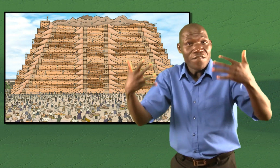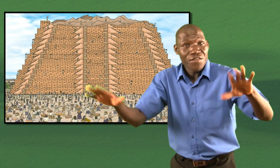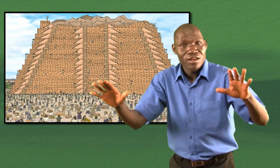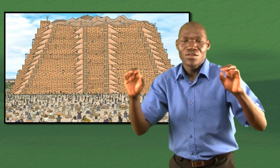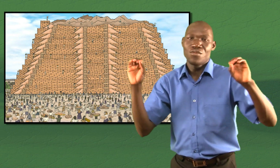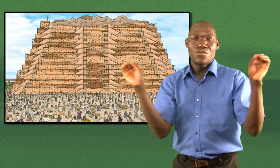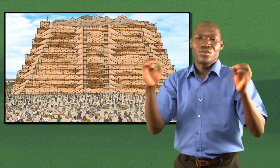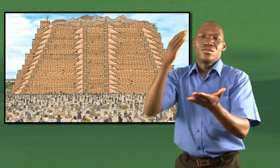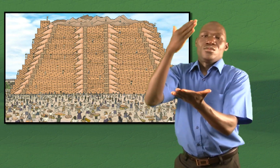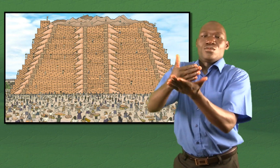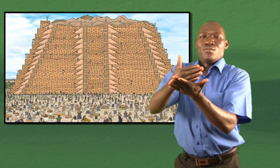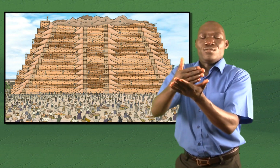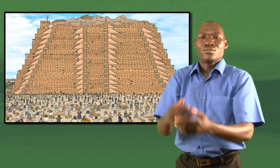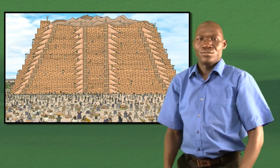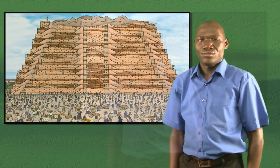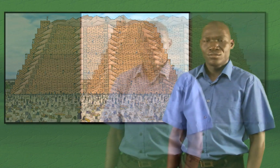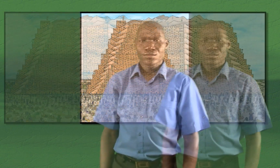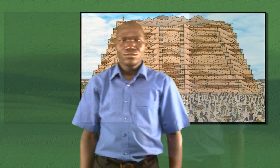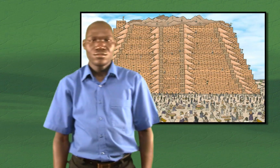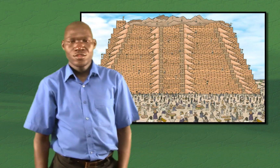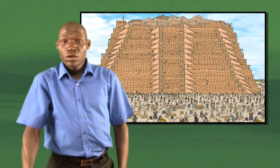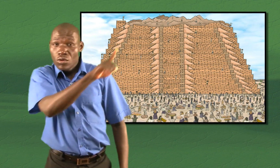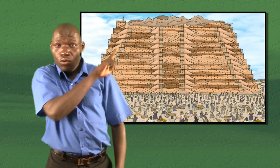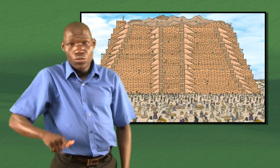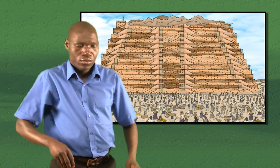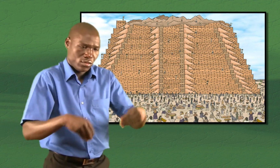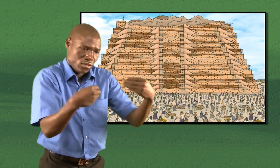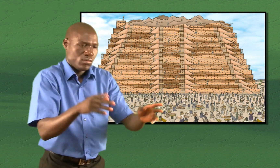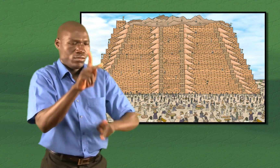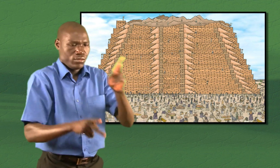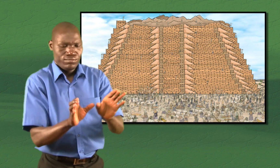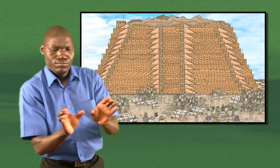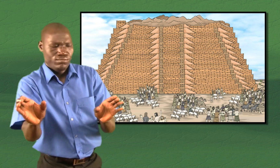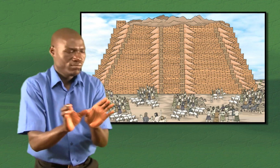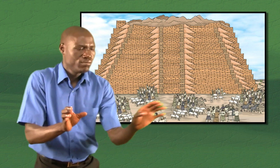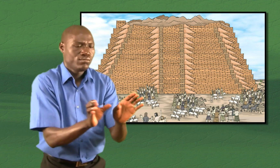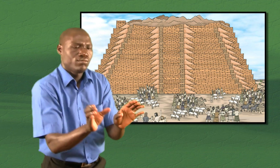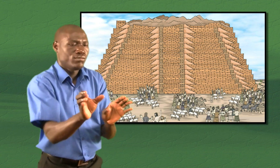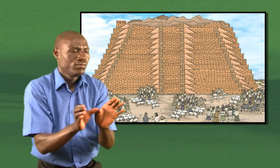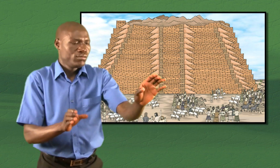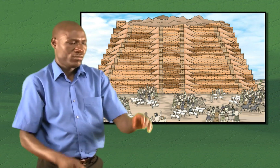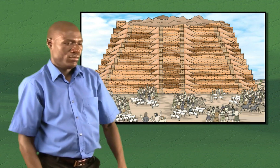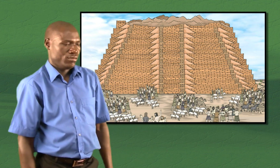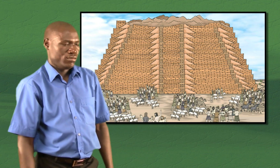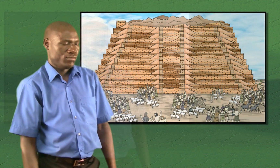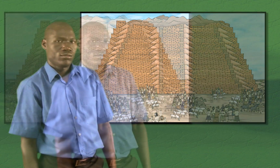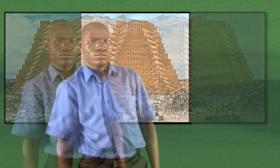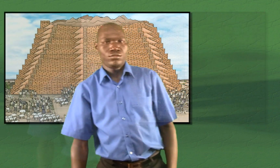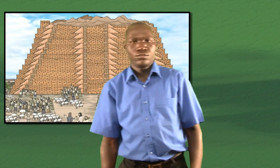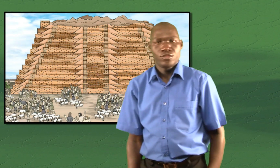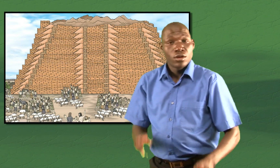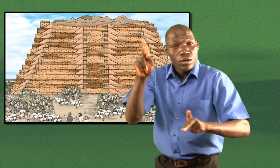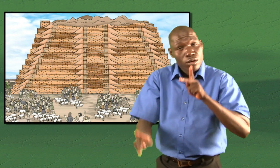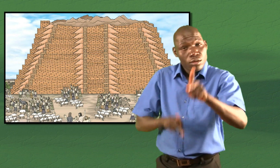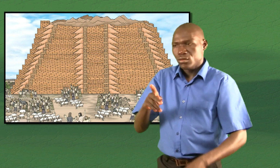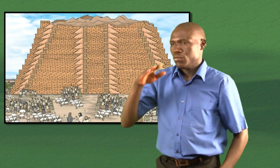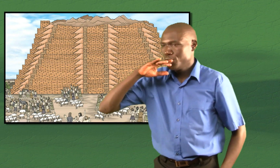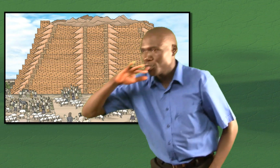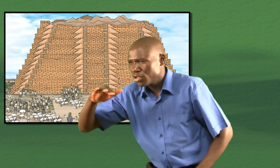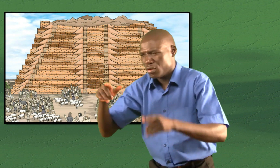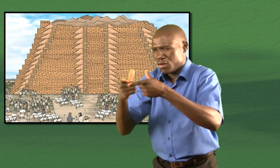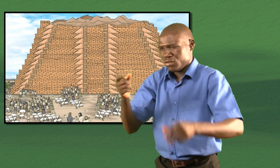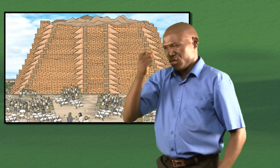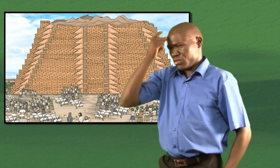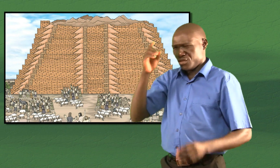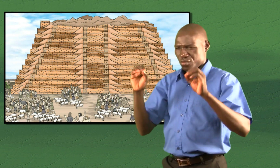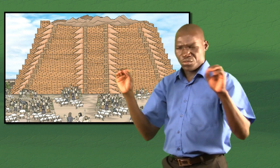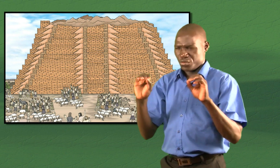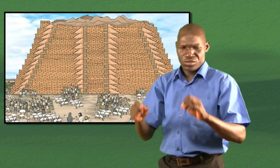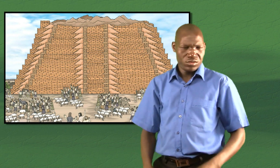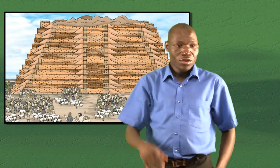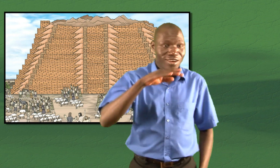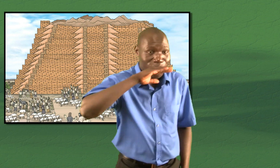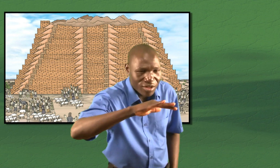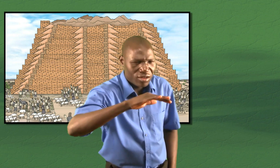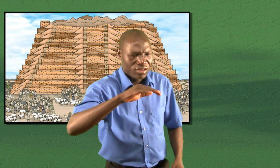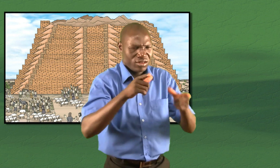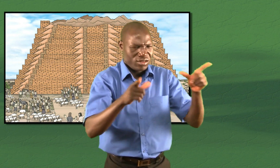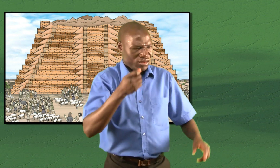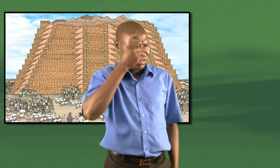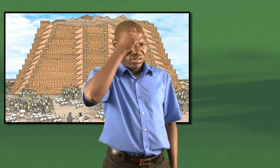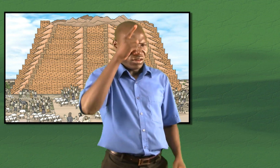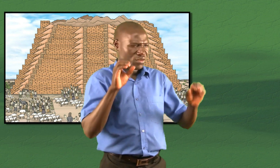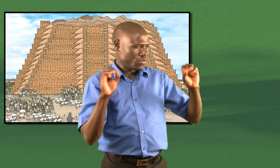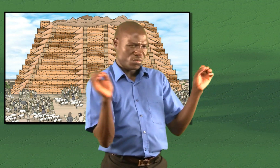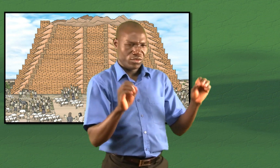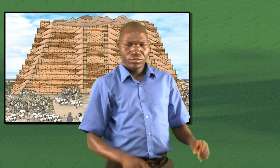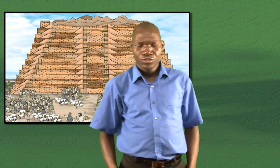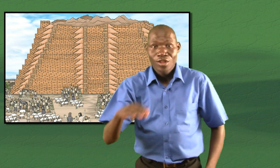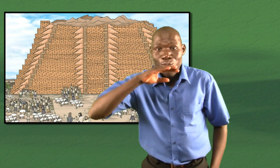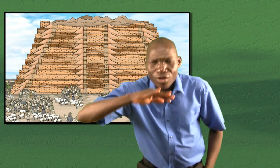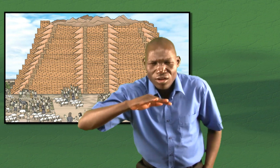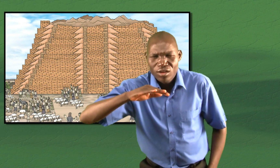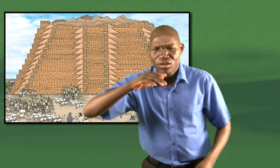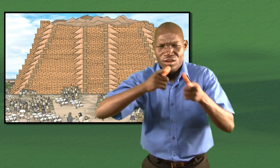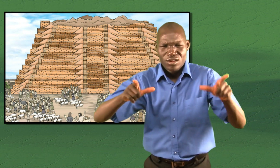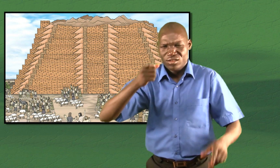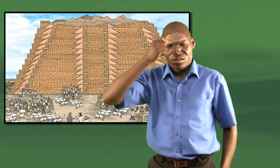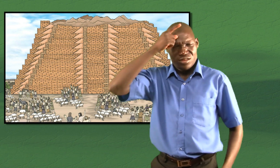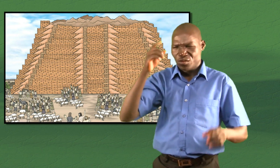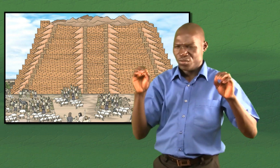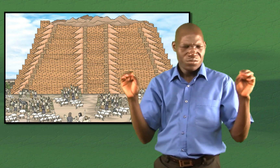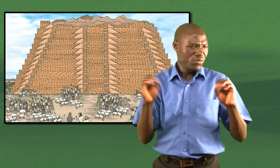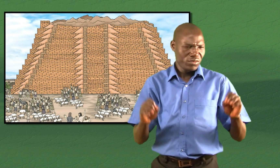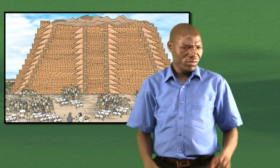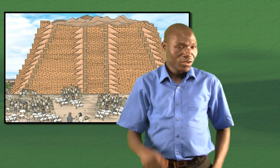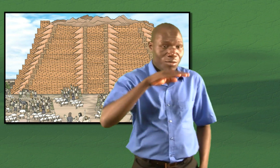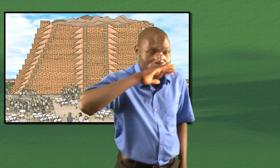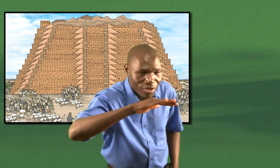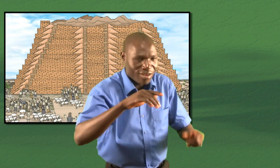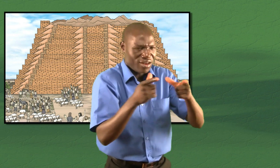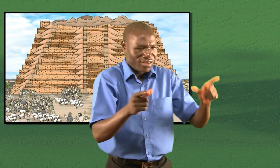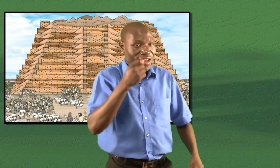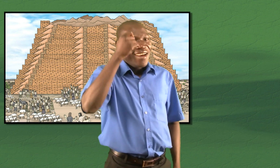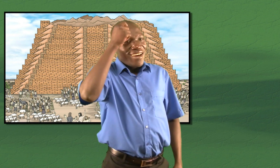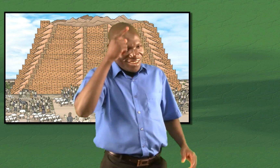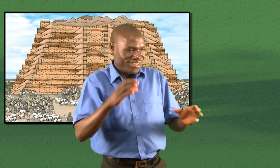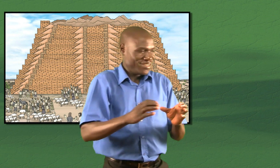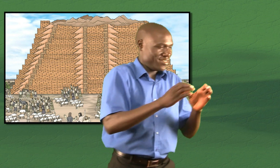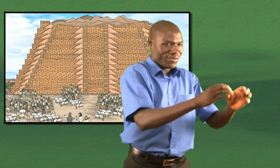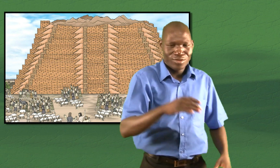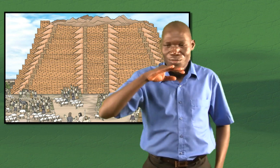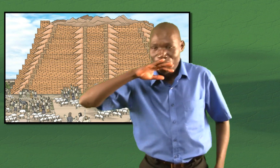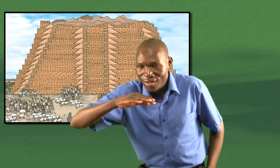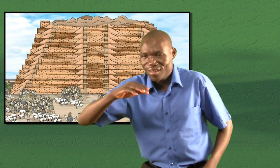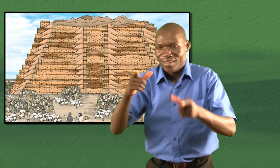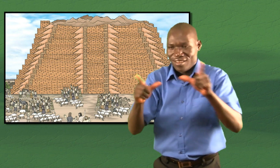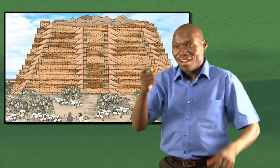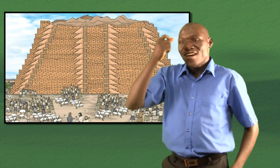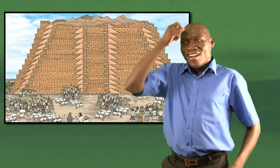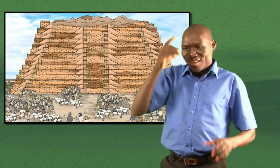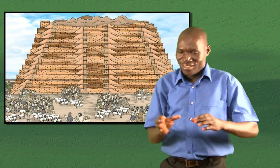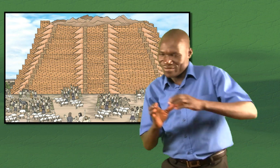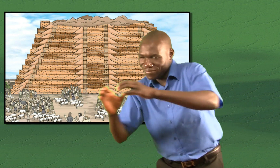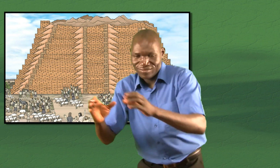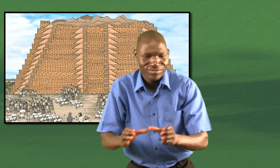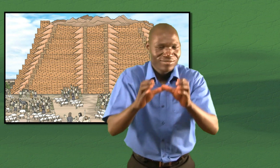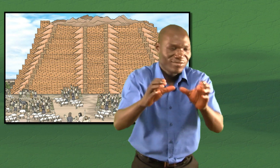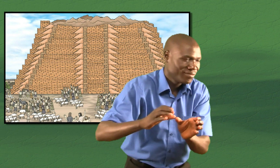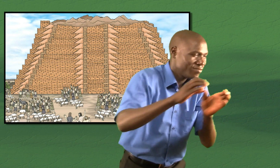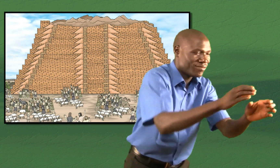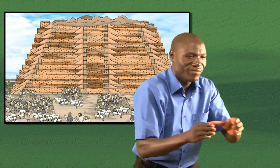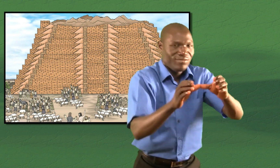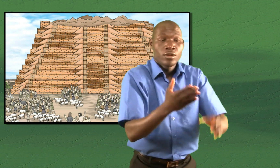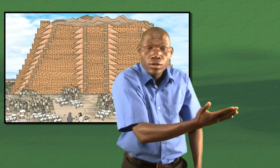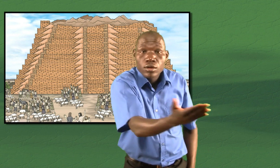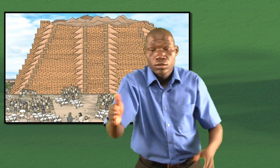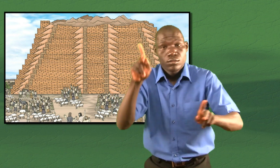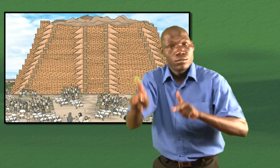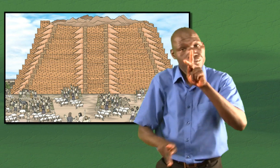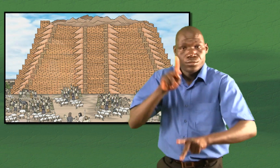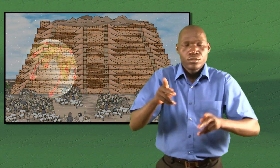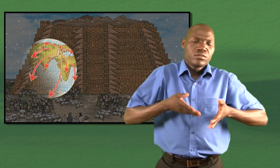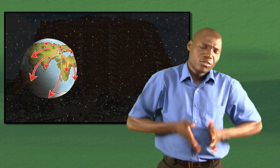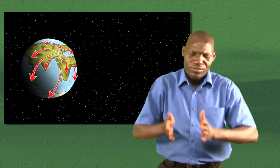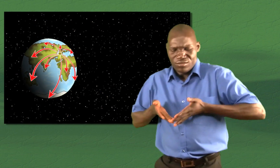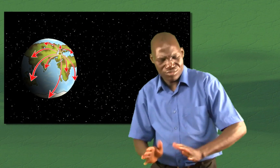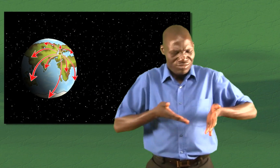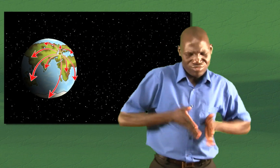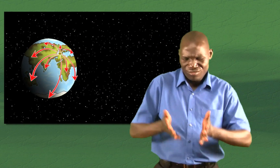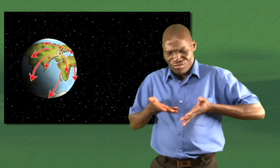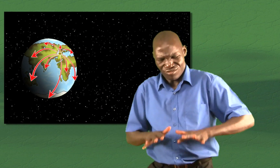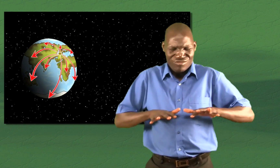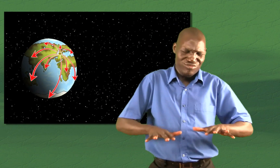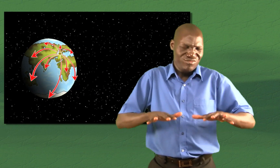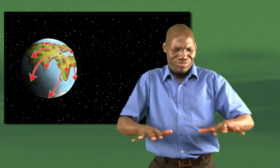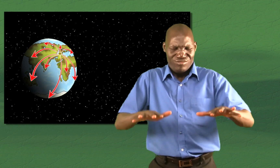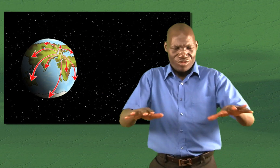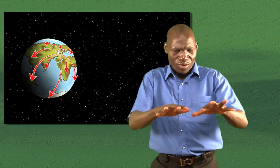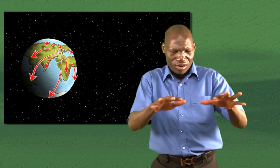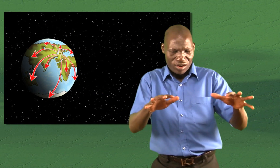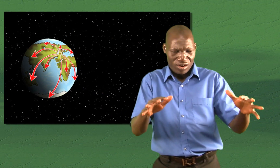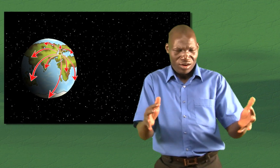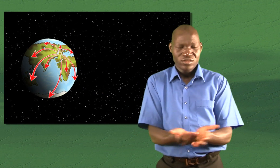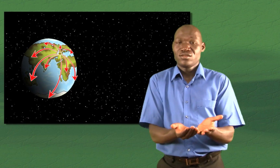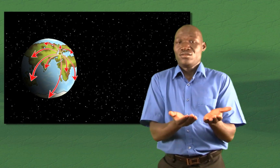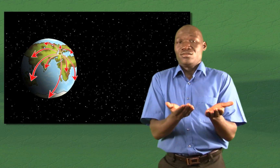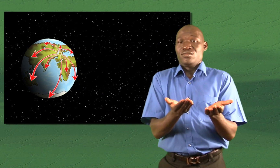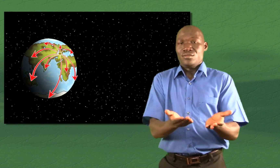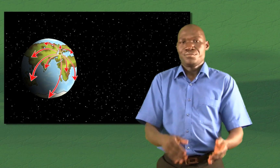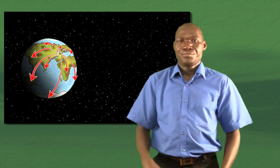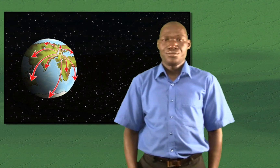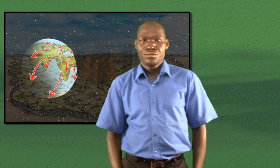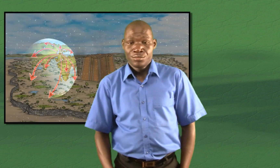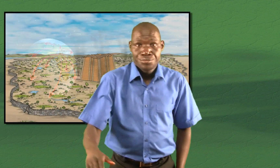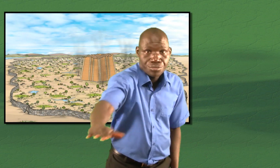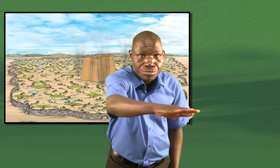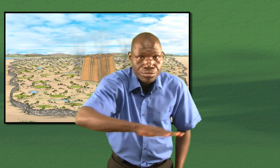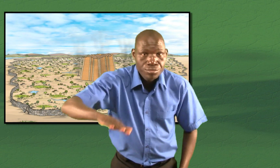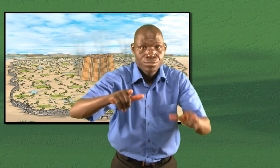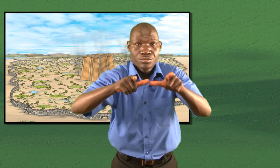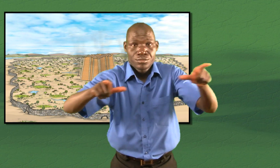Come, let Us go down and confuse their language, so that they will not understand one another’s speech.” So the LORD scattered them from there over the face of all the earth, and they stopped building the city.